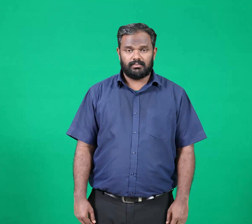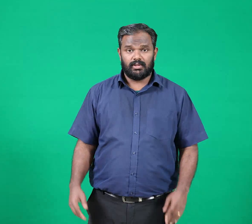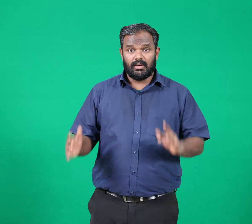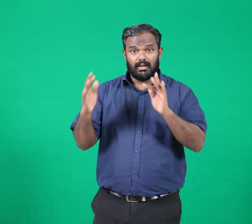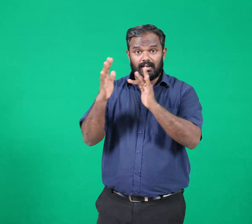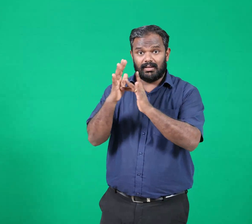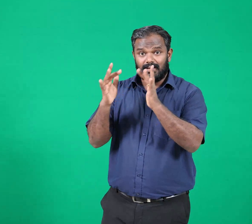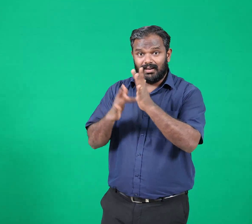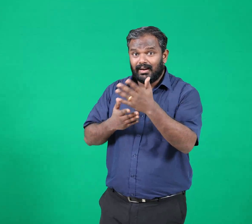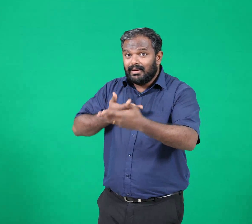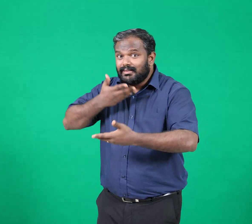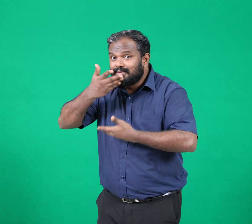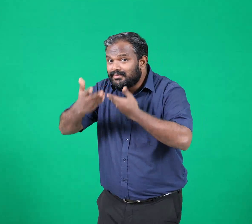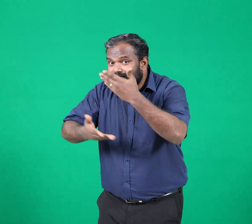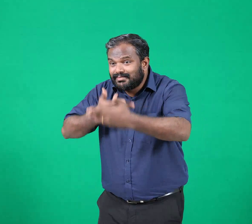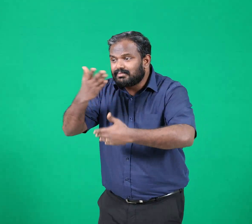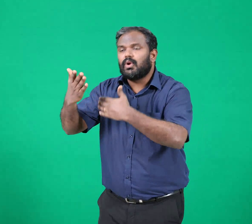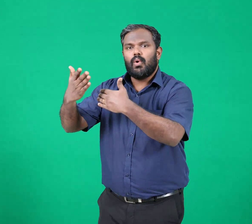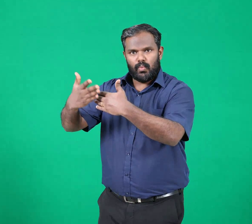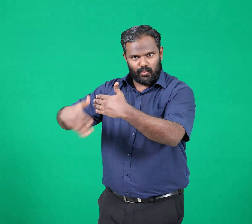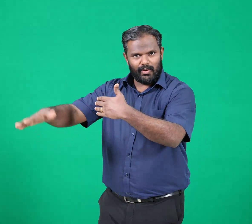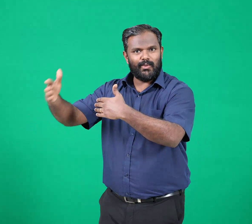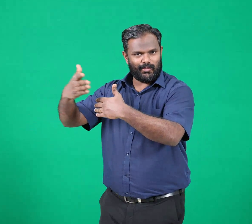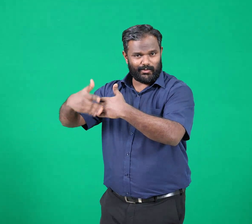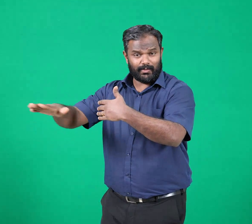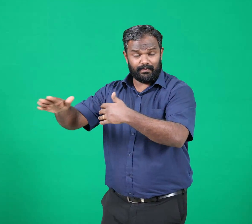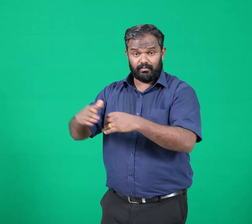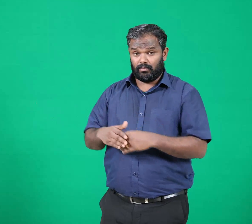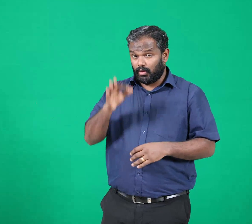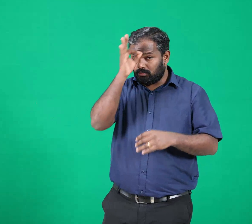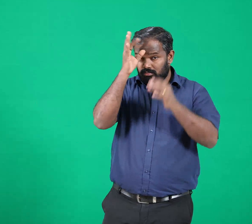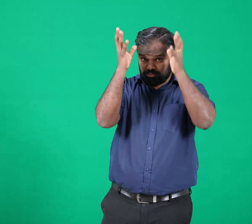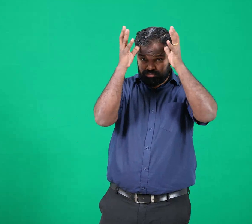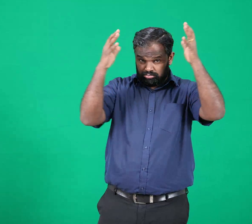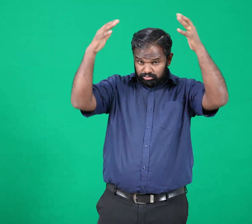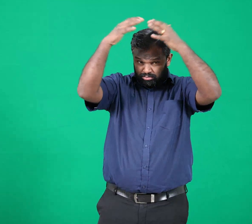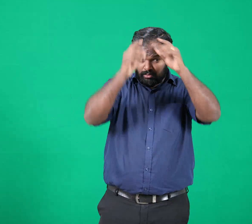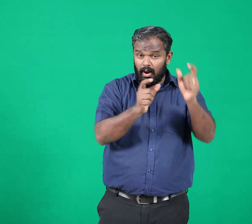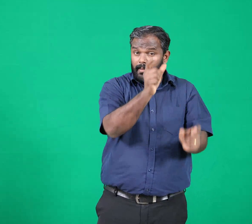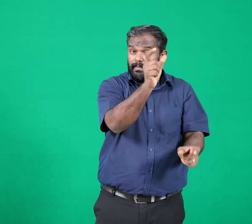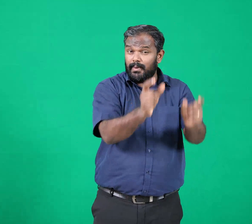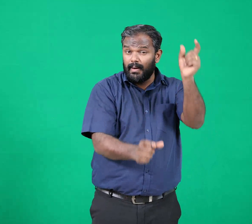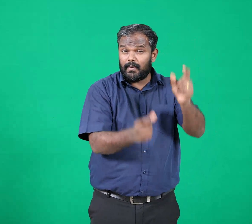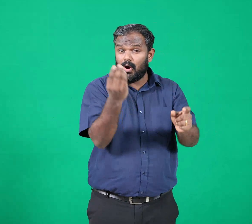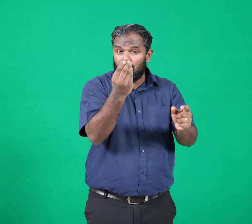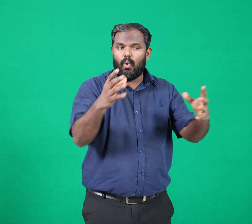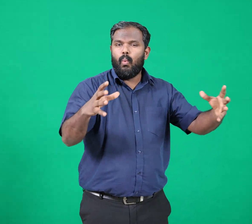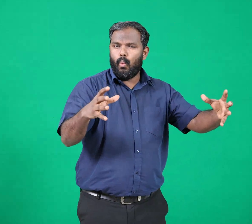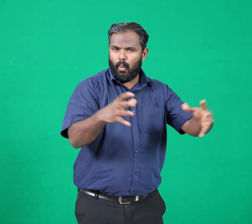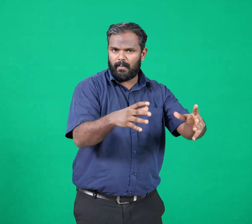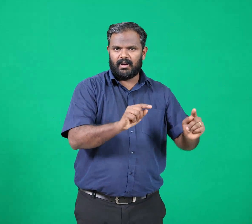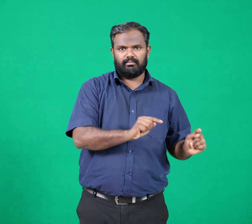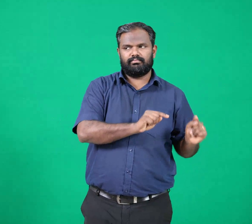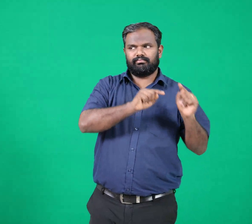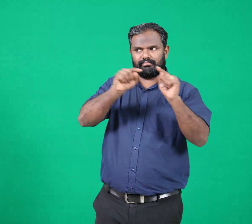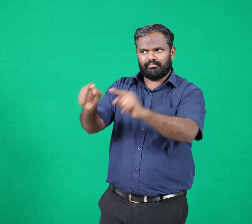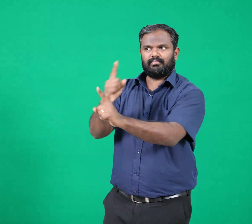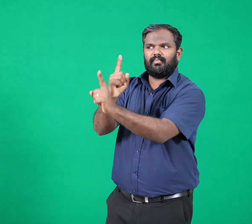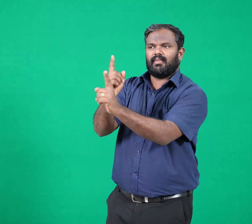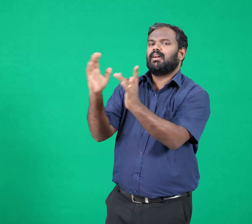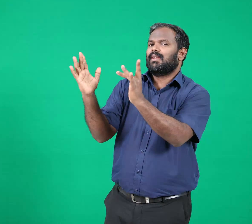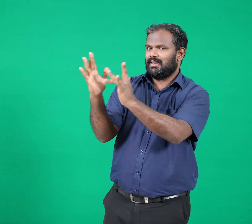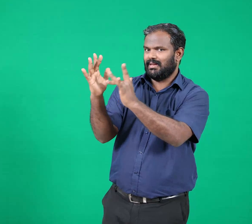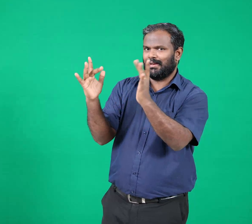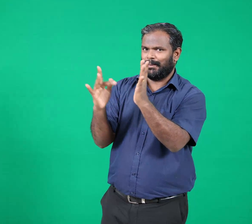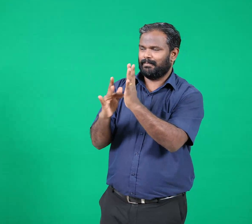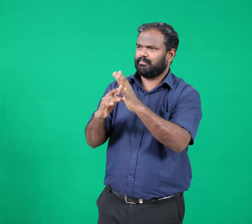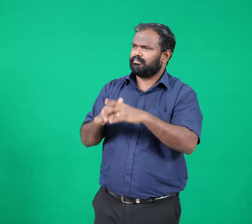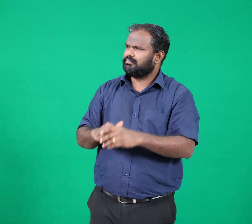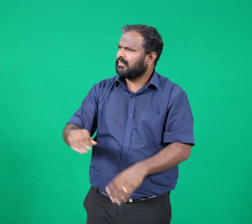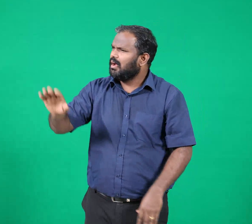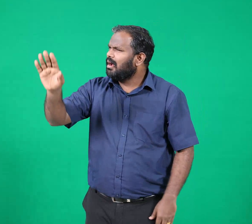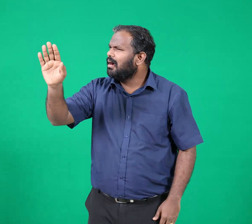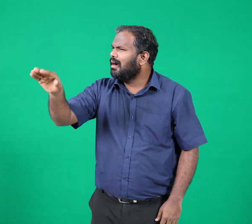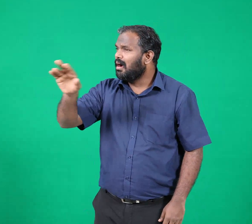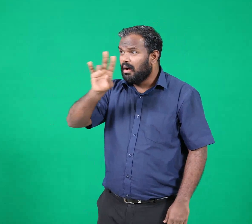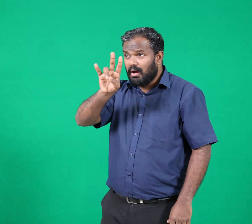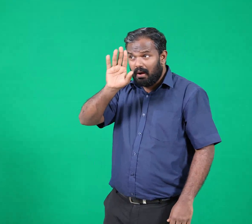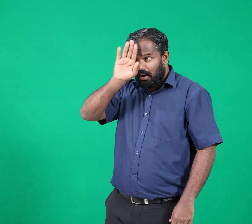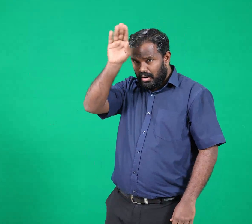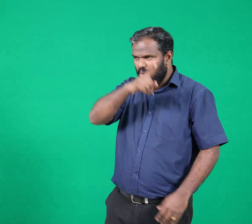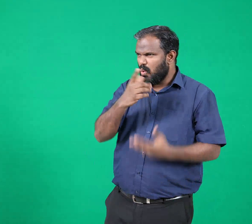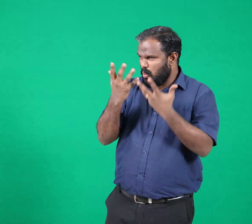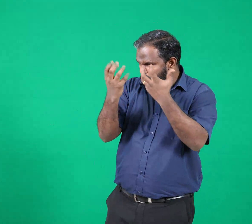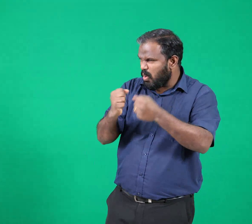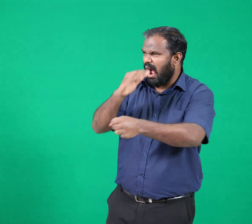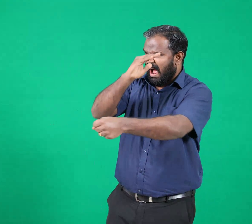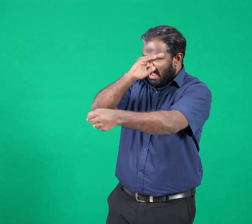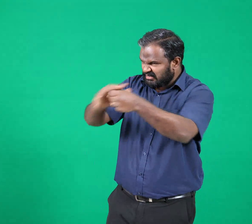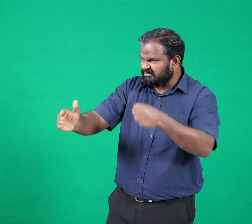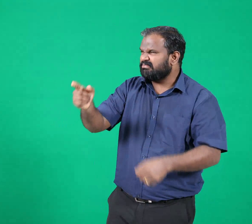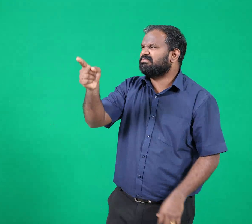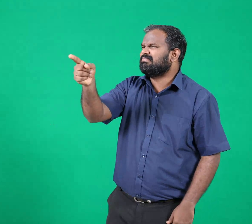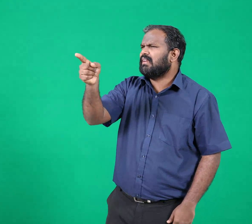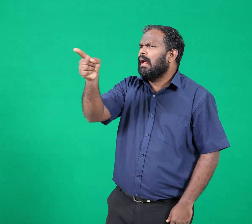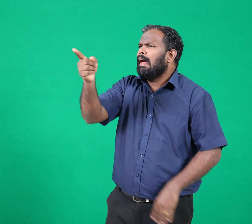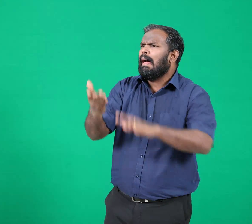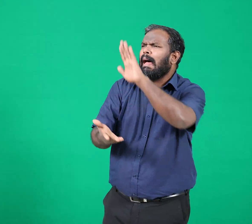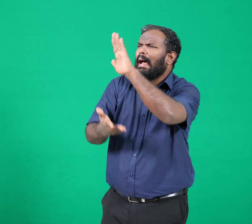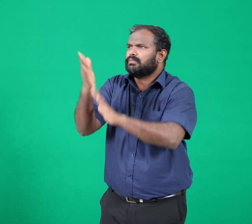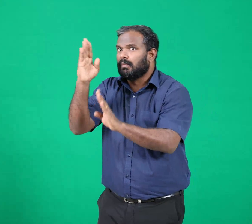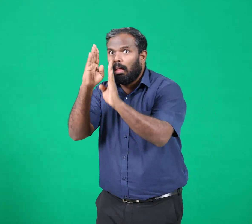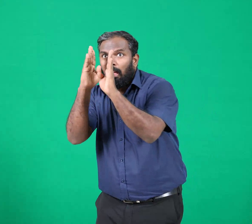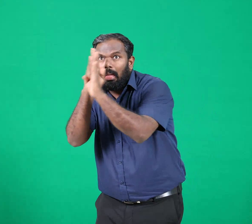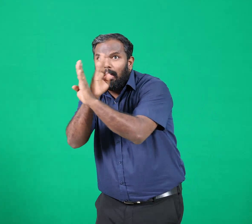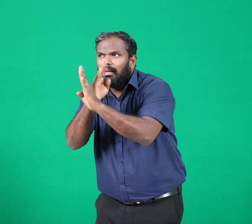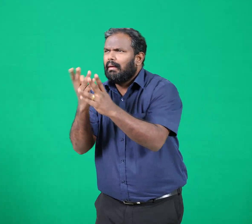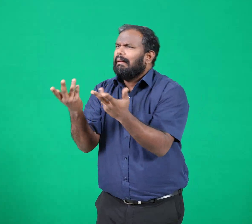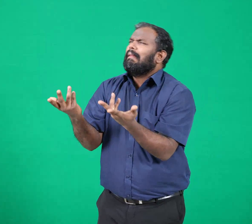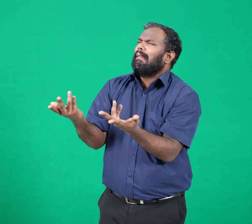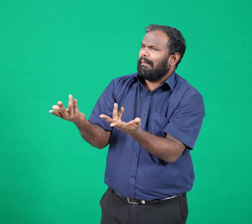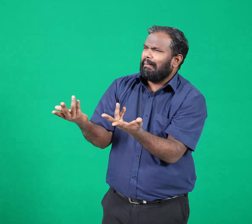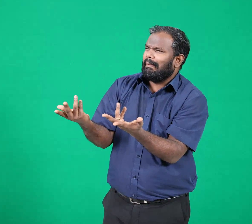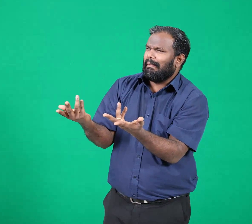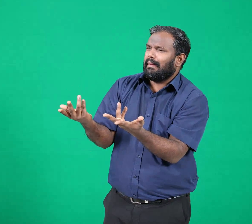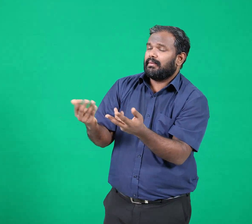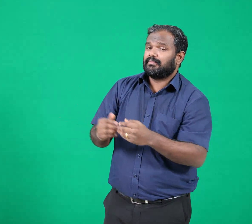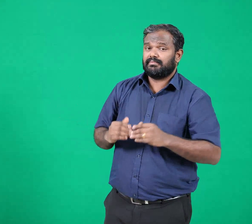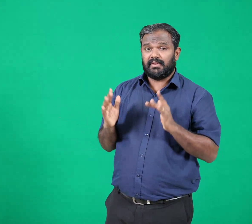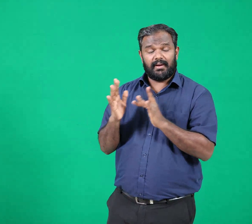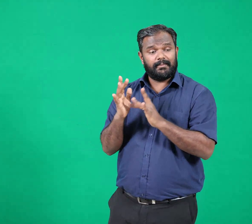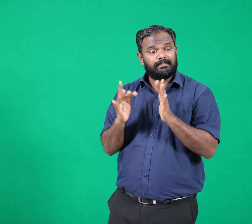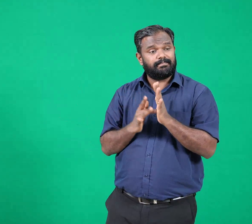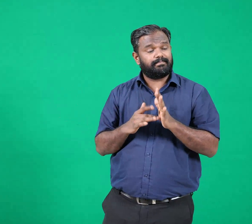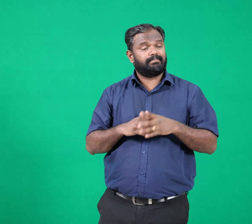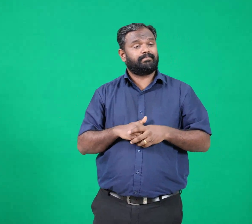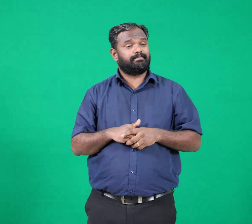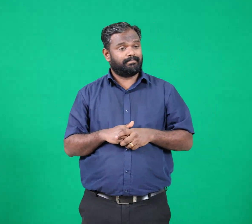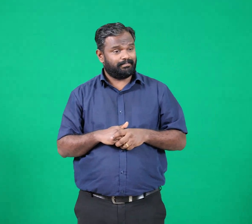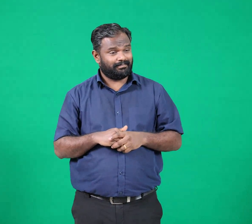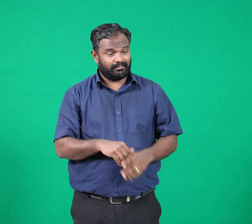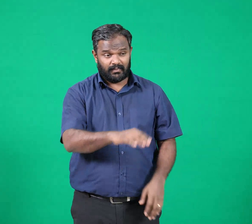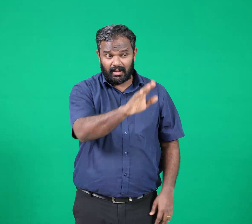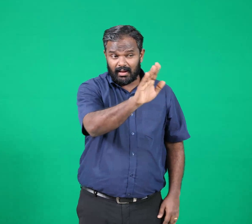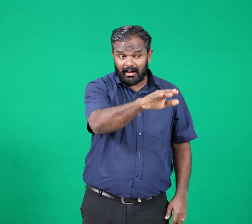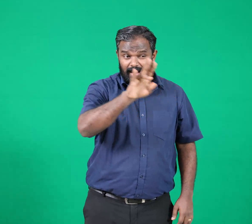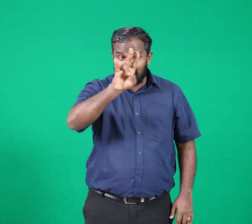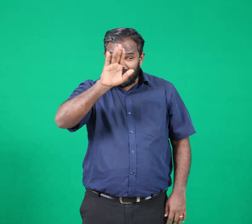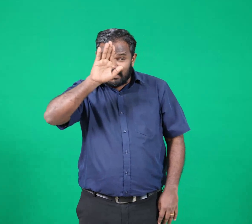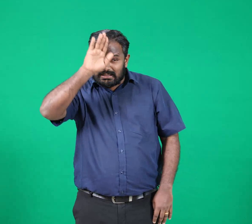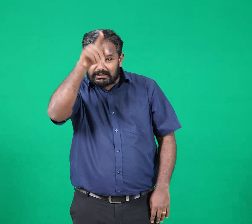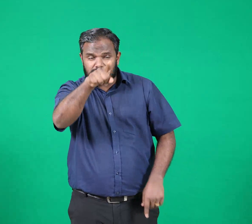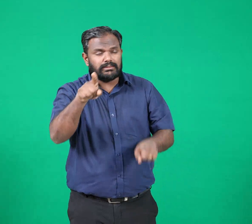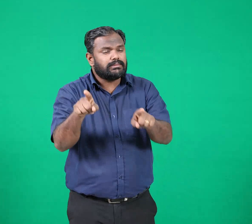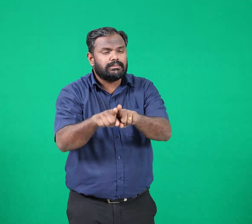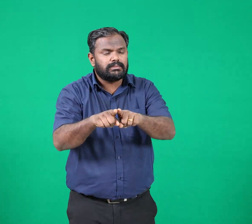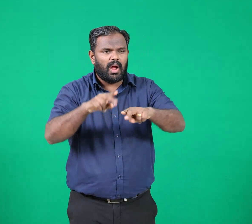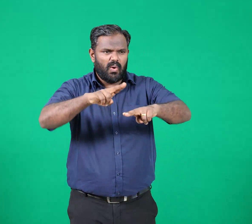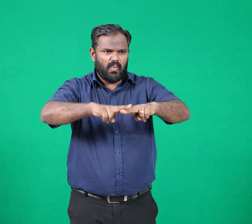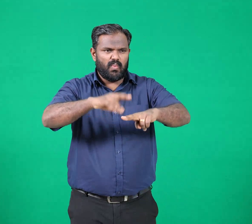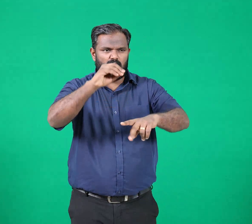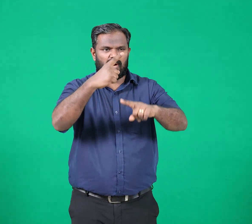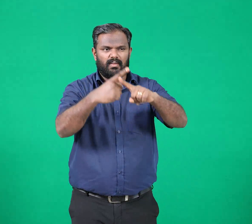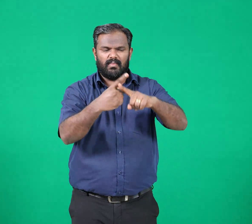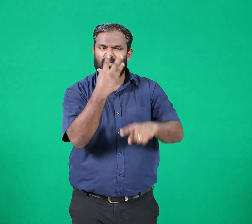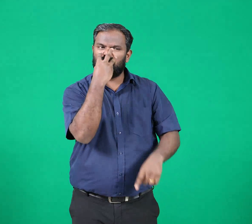At that very hour, some Pharisees came to Jesus and told Him, "Leave this place and get away, because Herod wants to kill You."